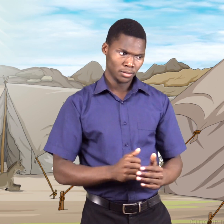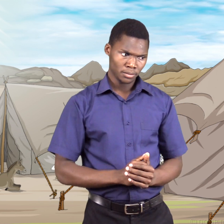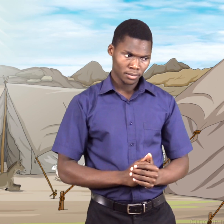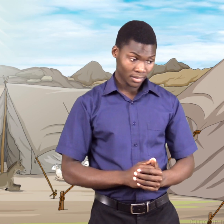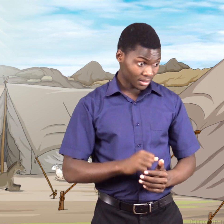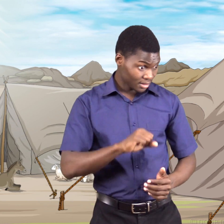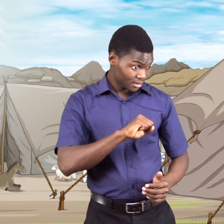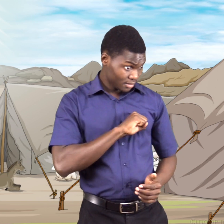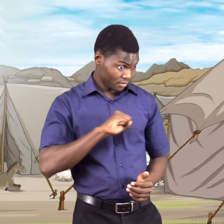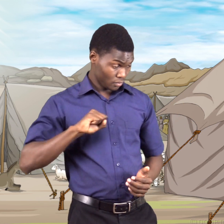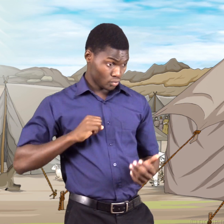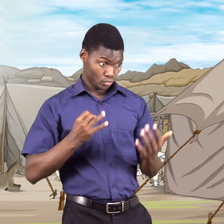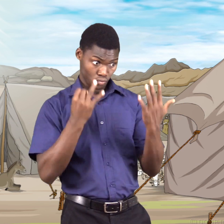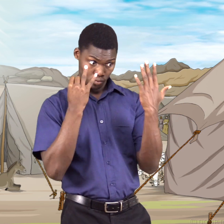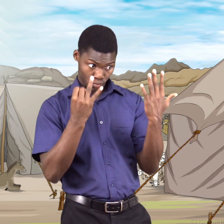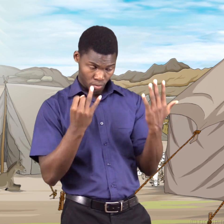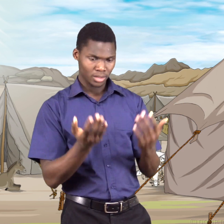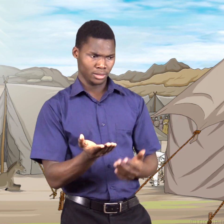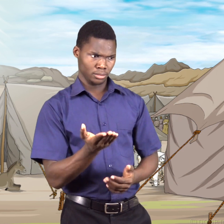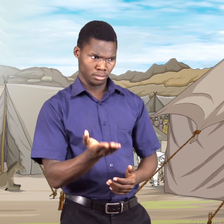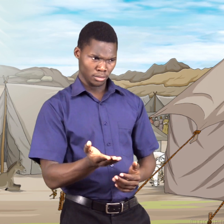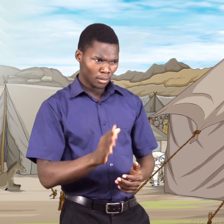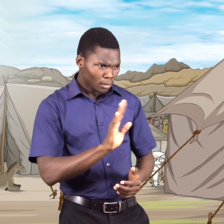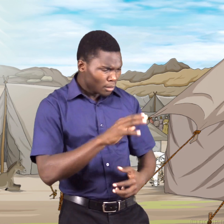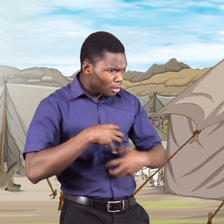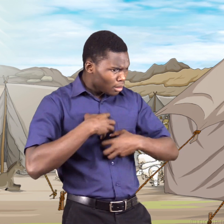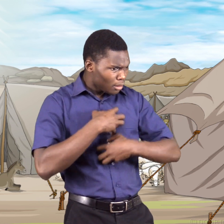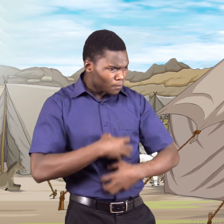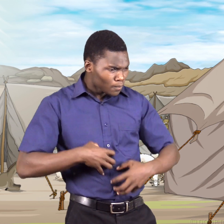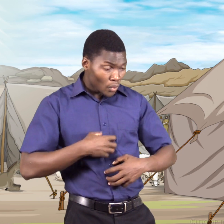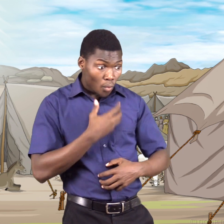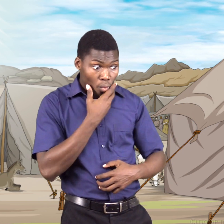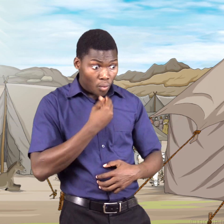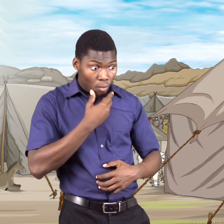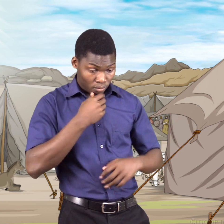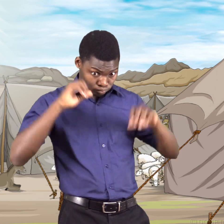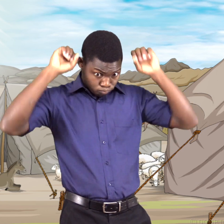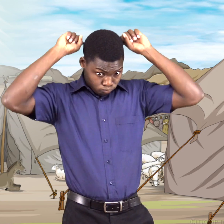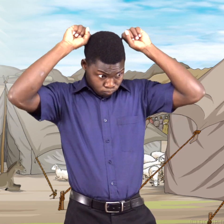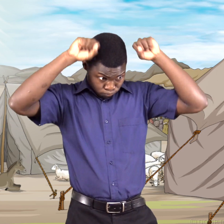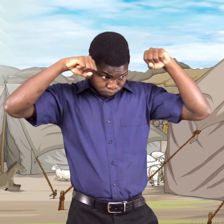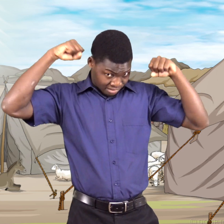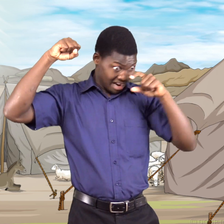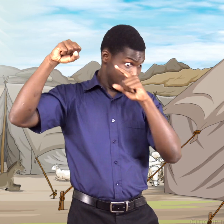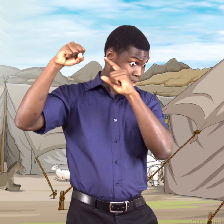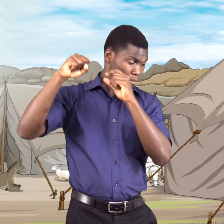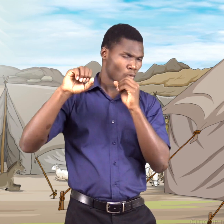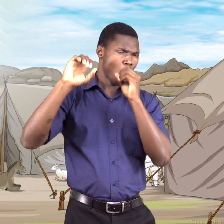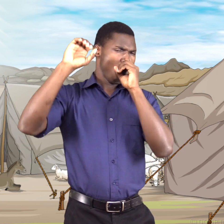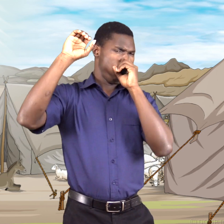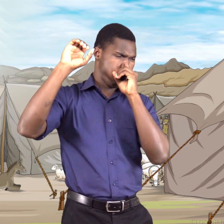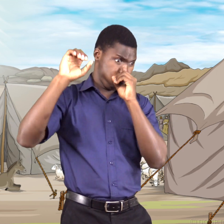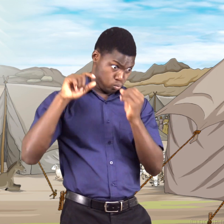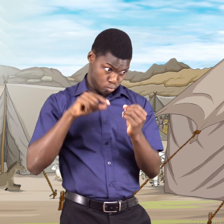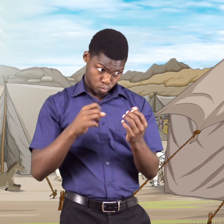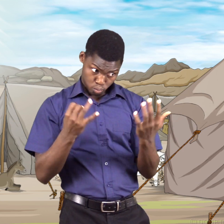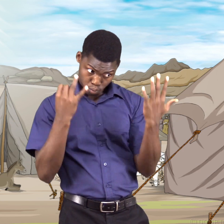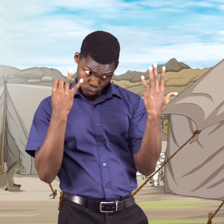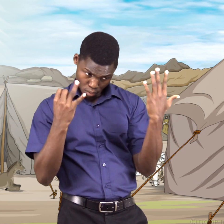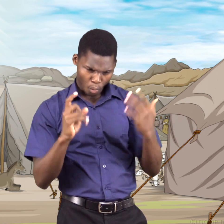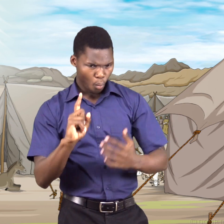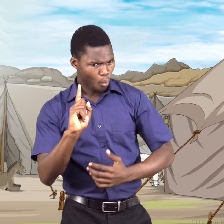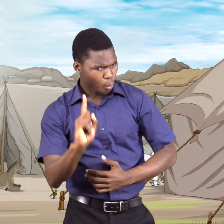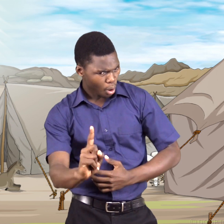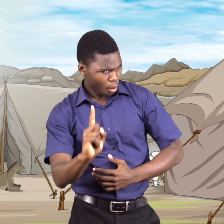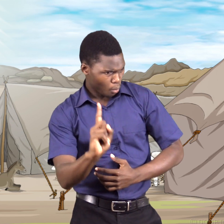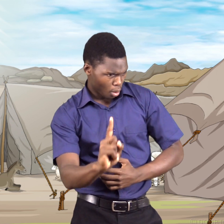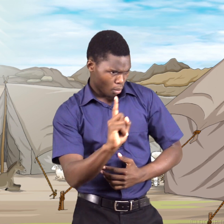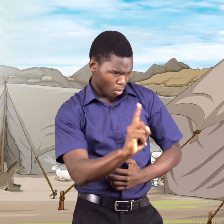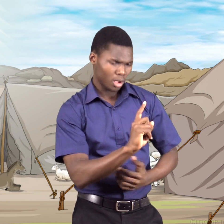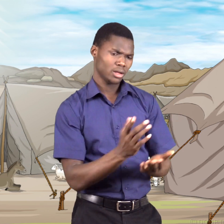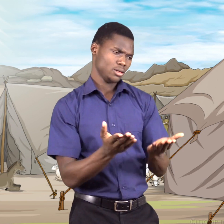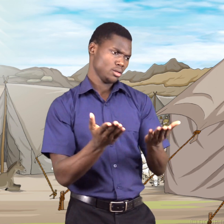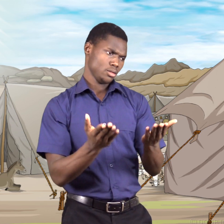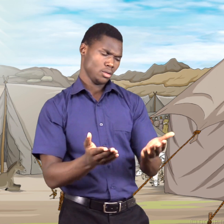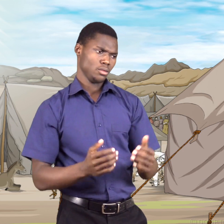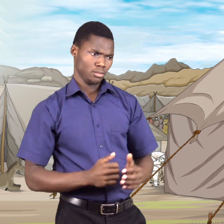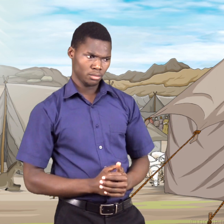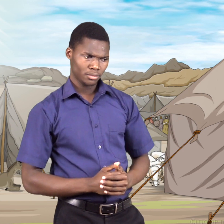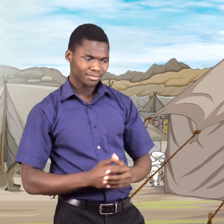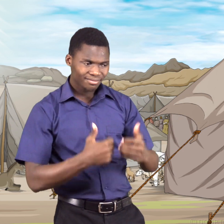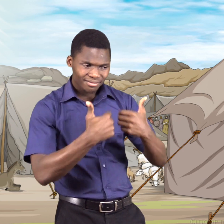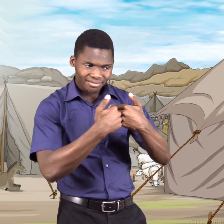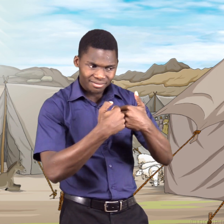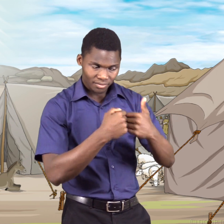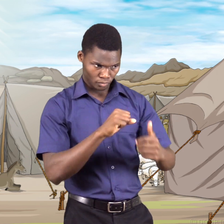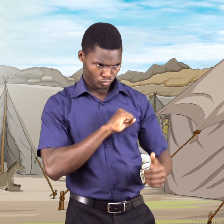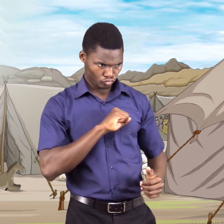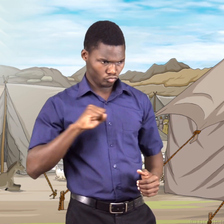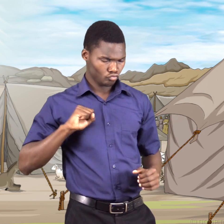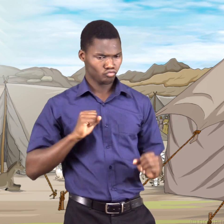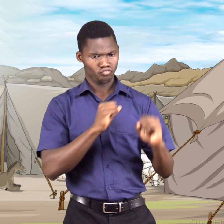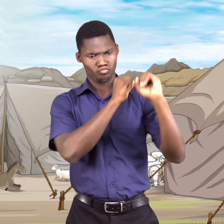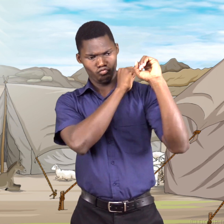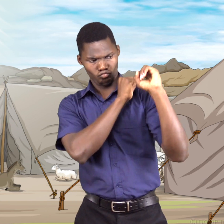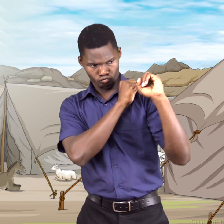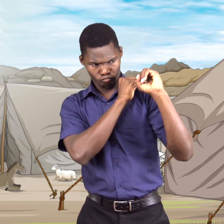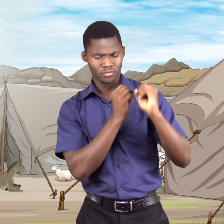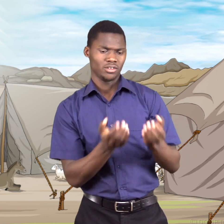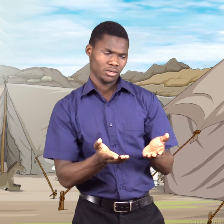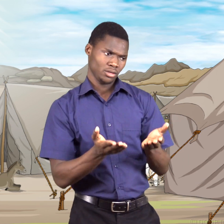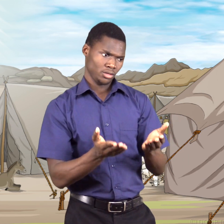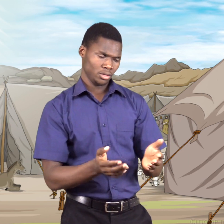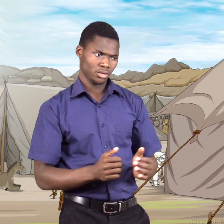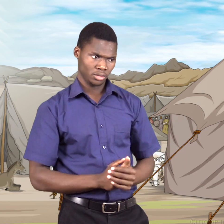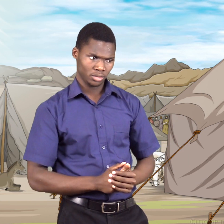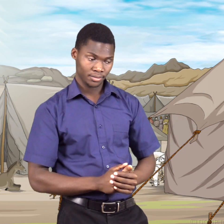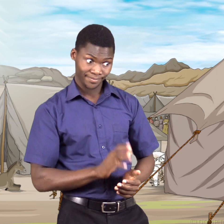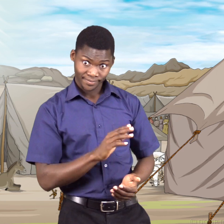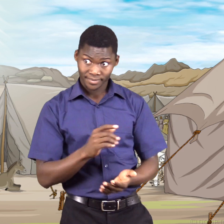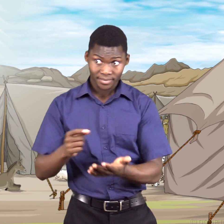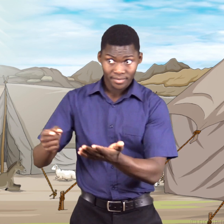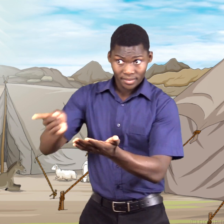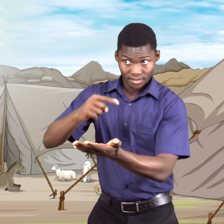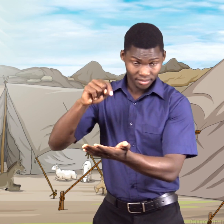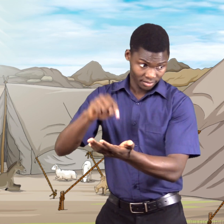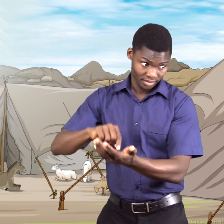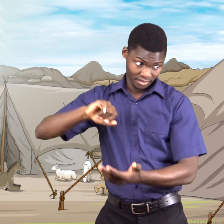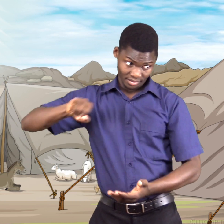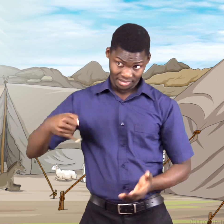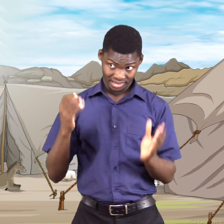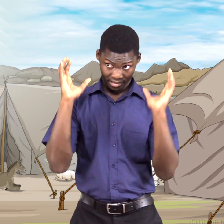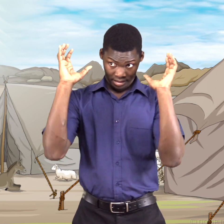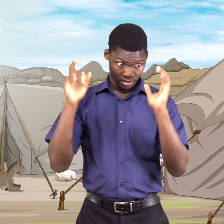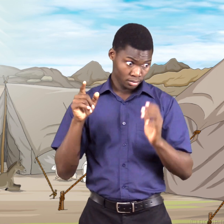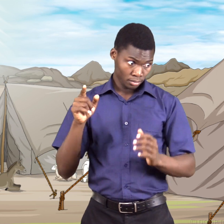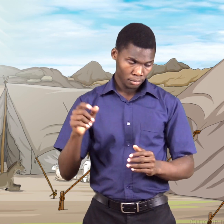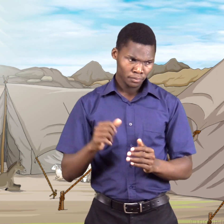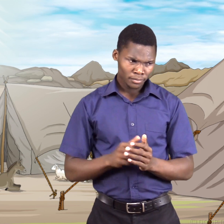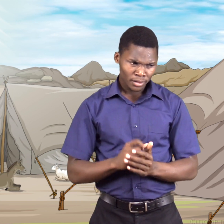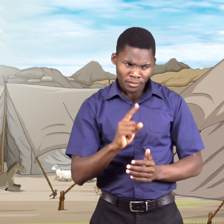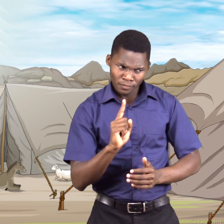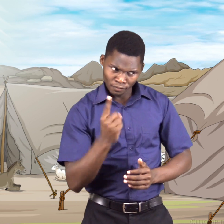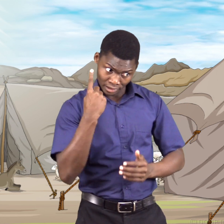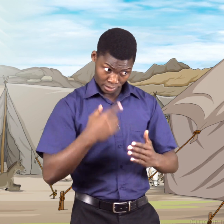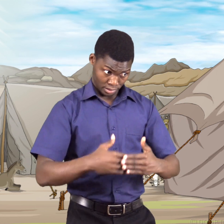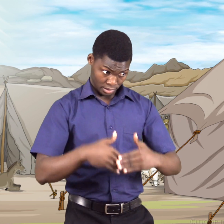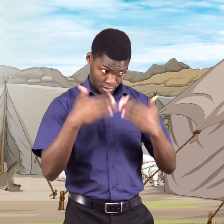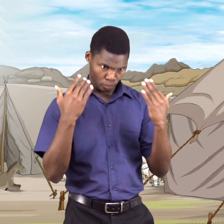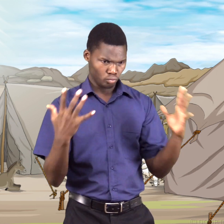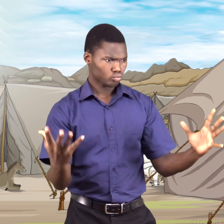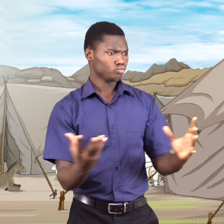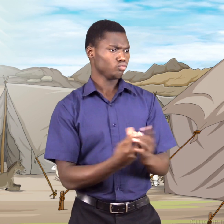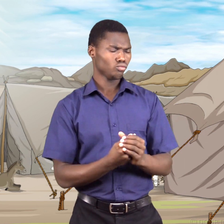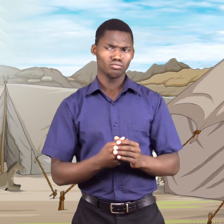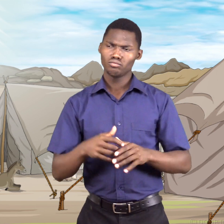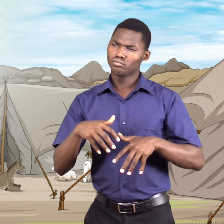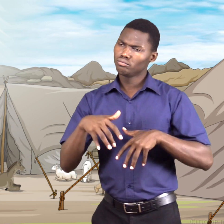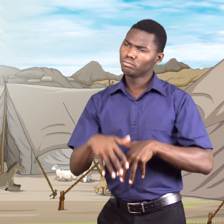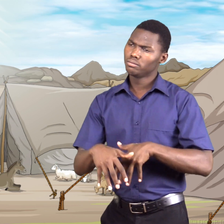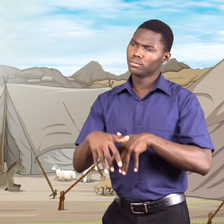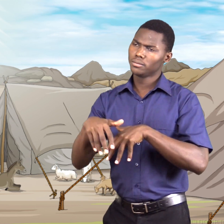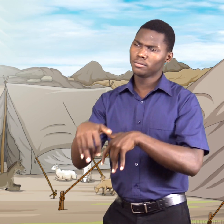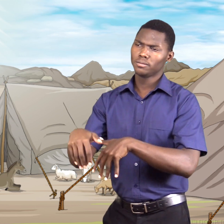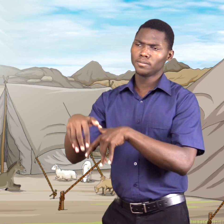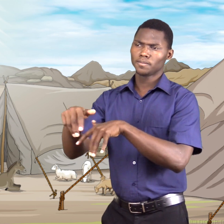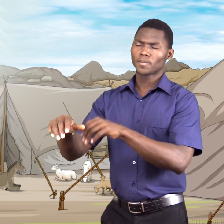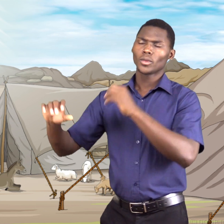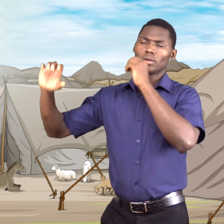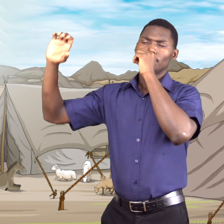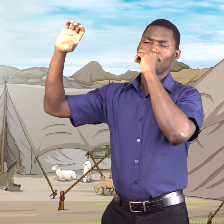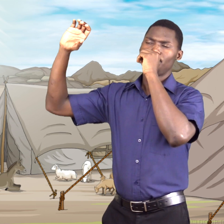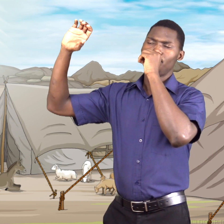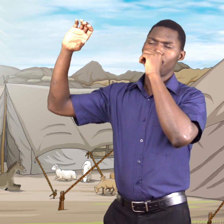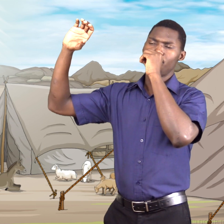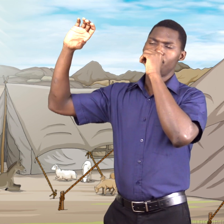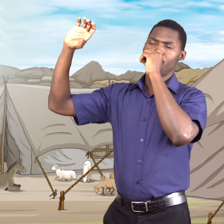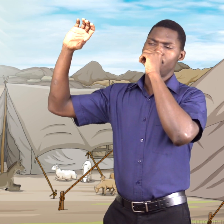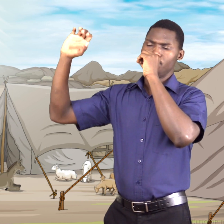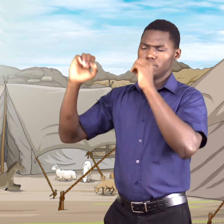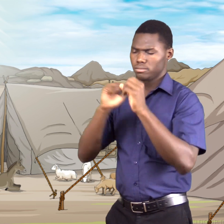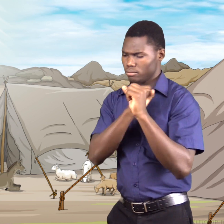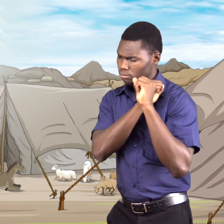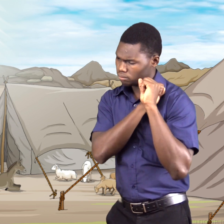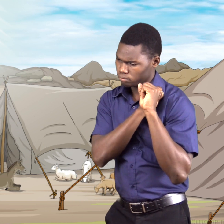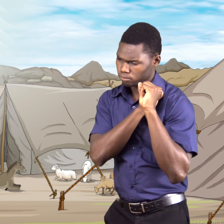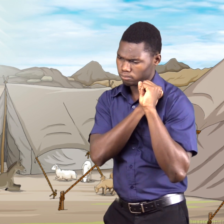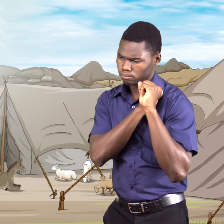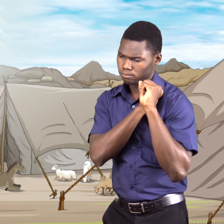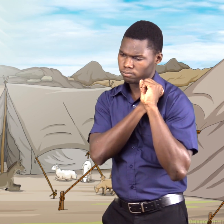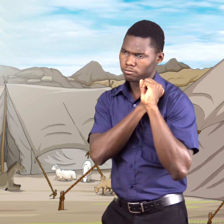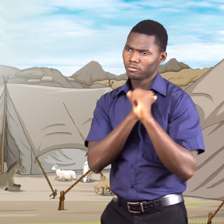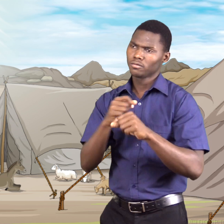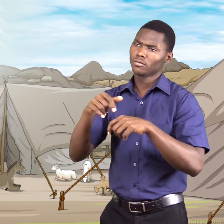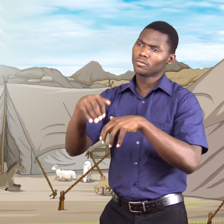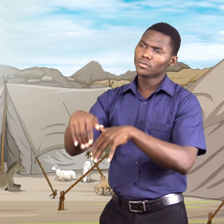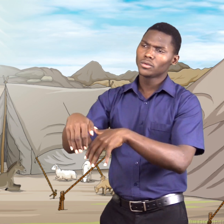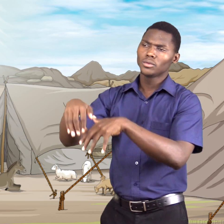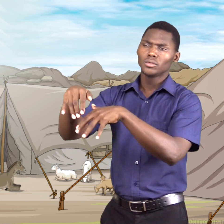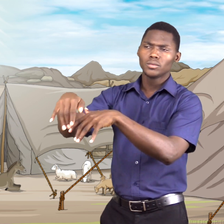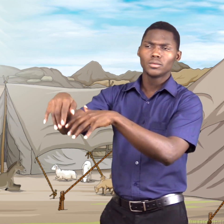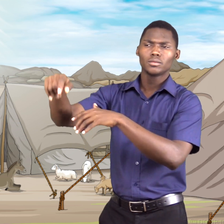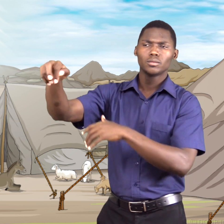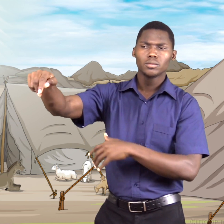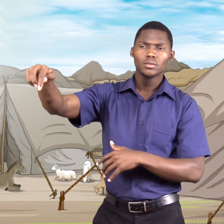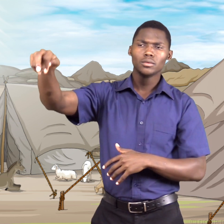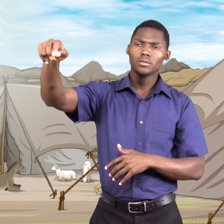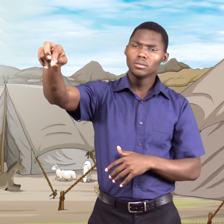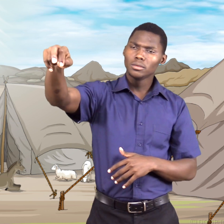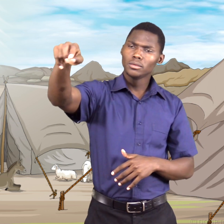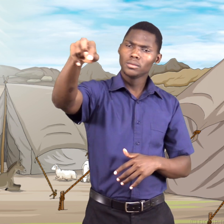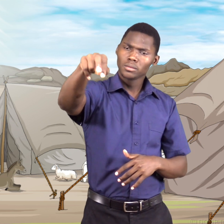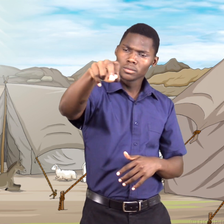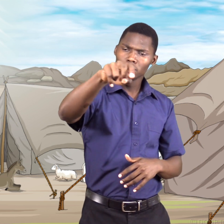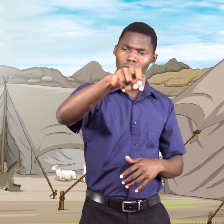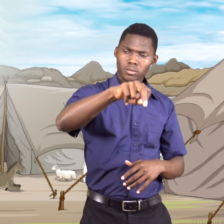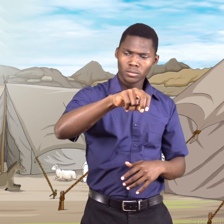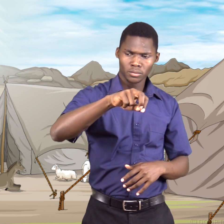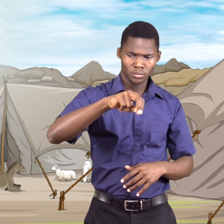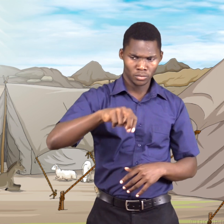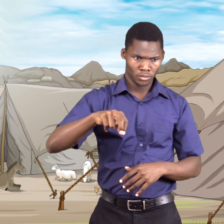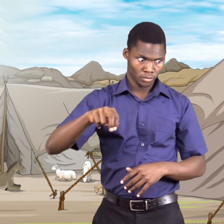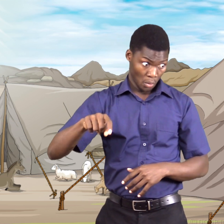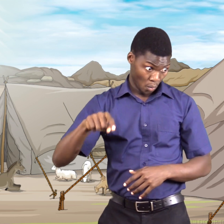March around the city with all the men of war, circling the city one time. Do this for six days.